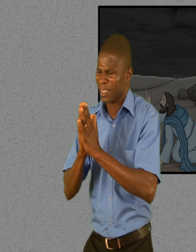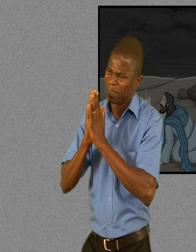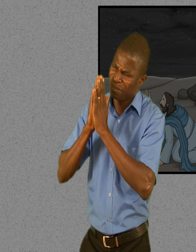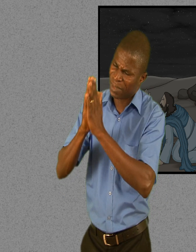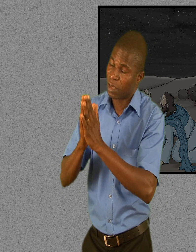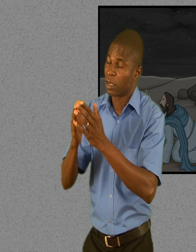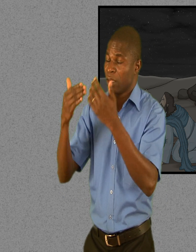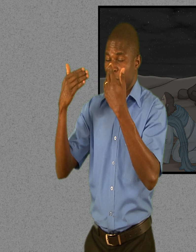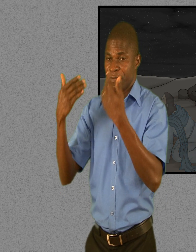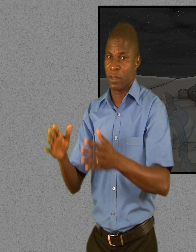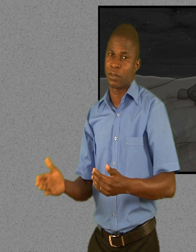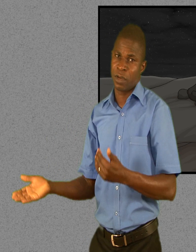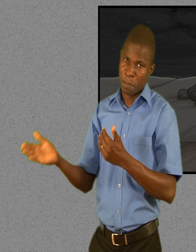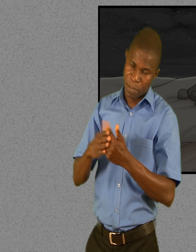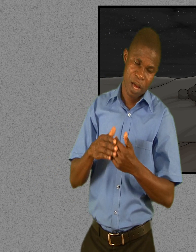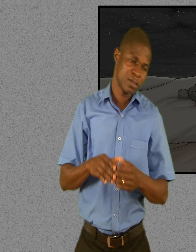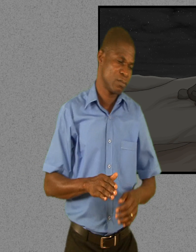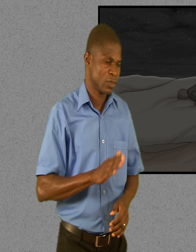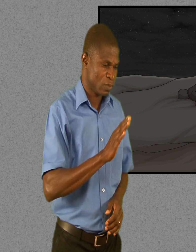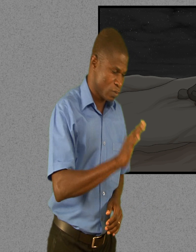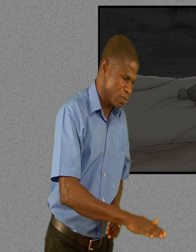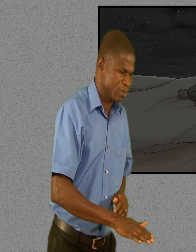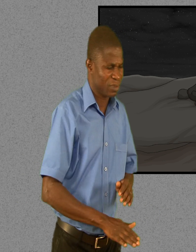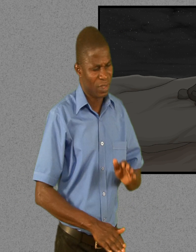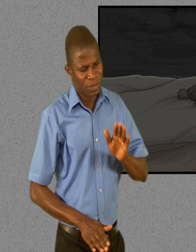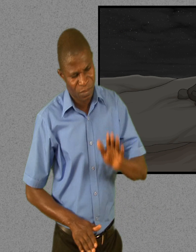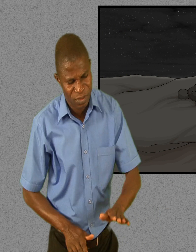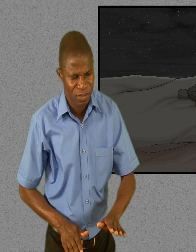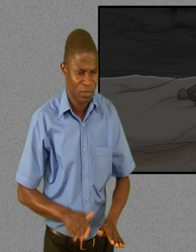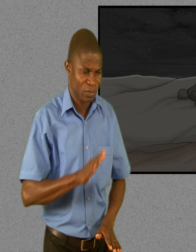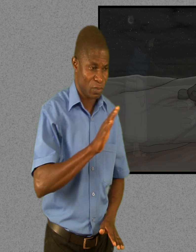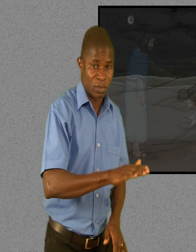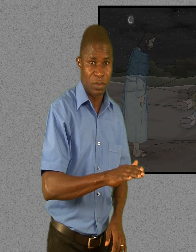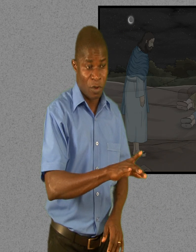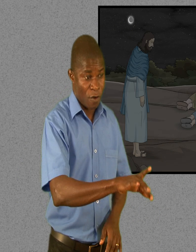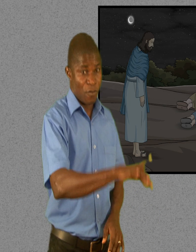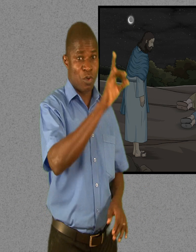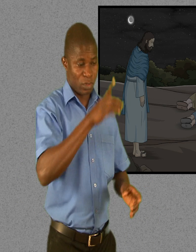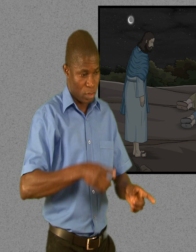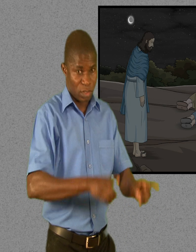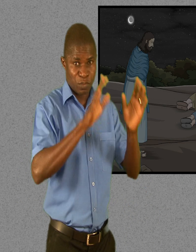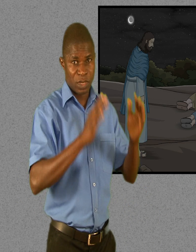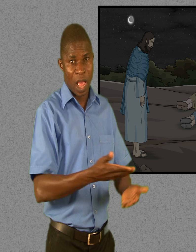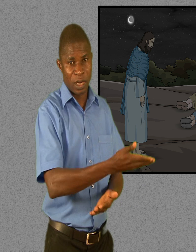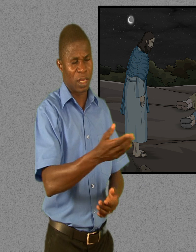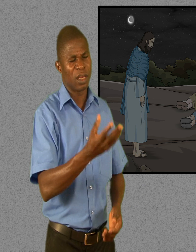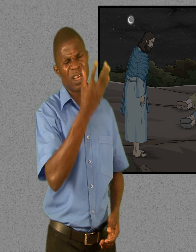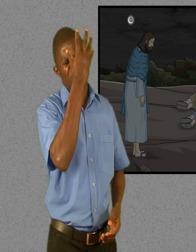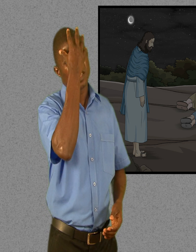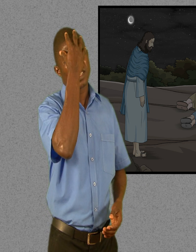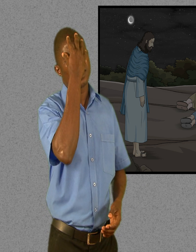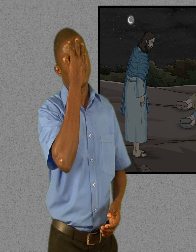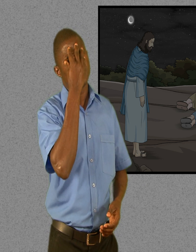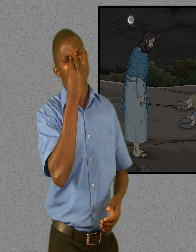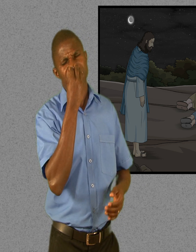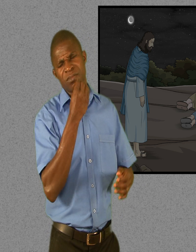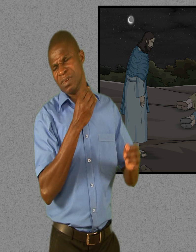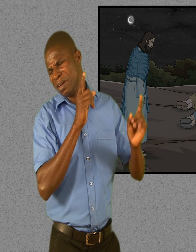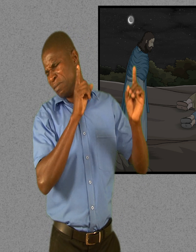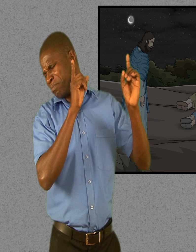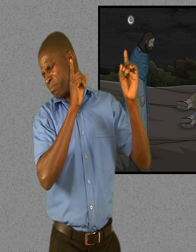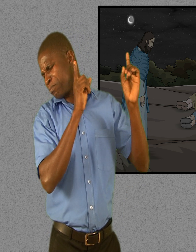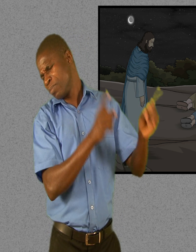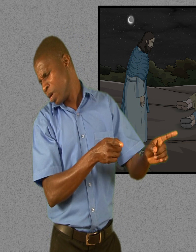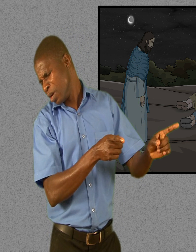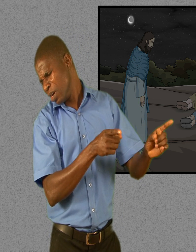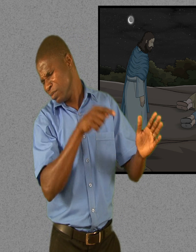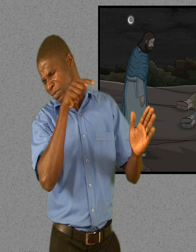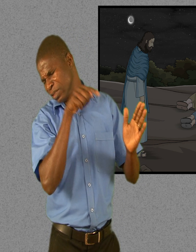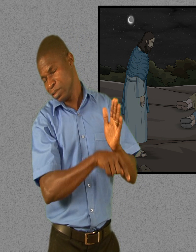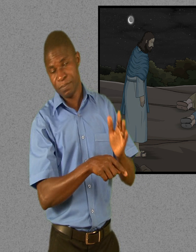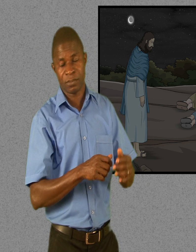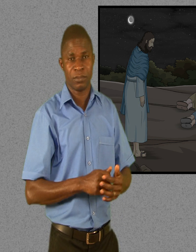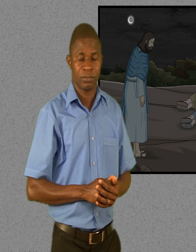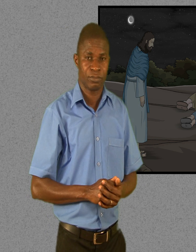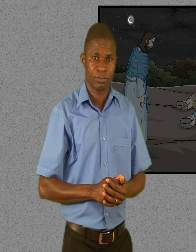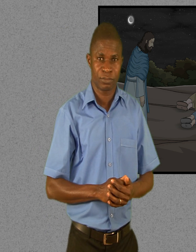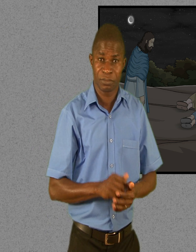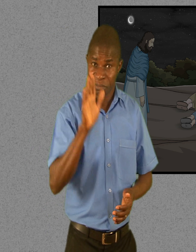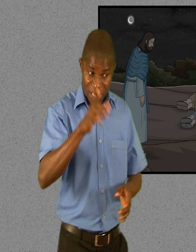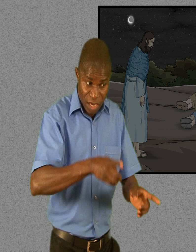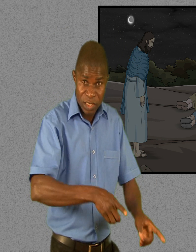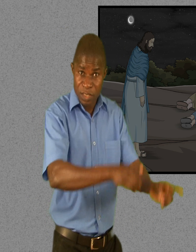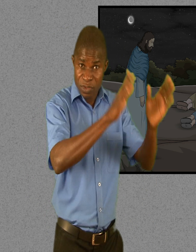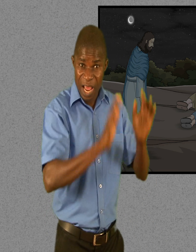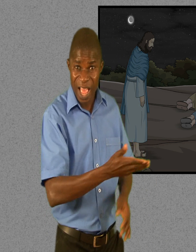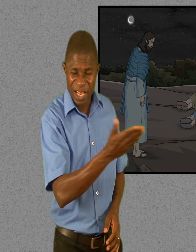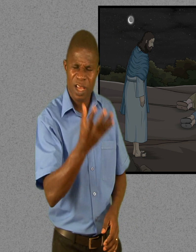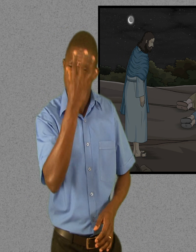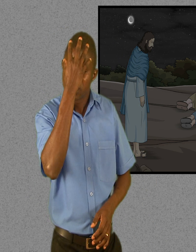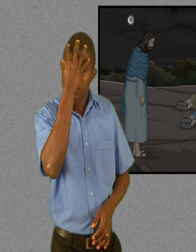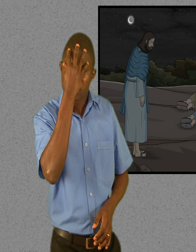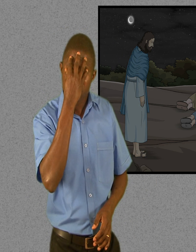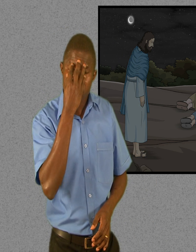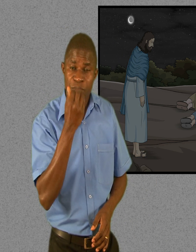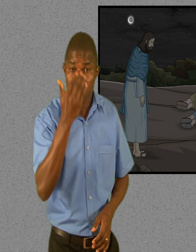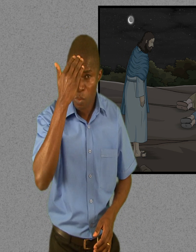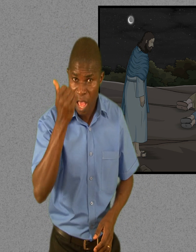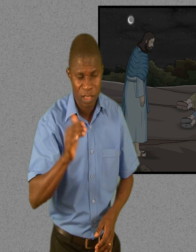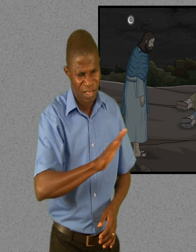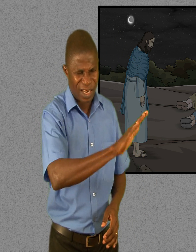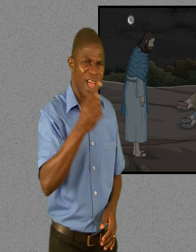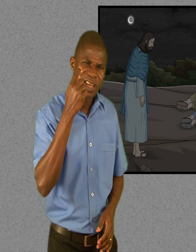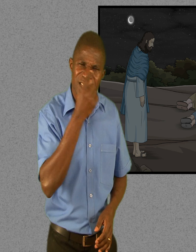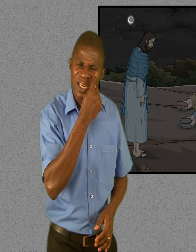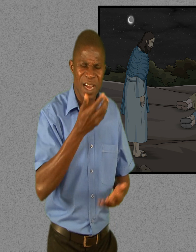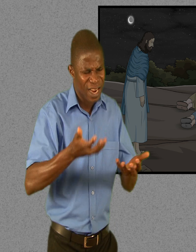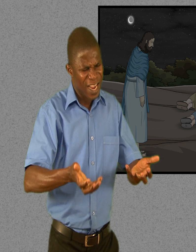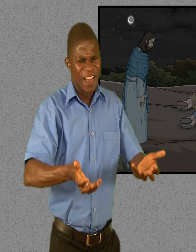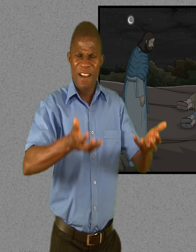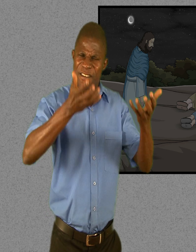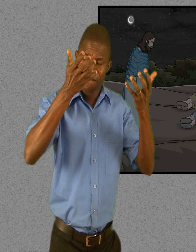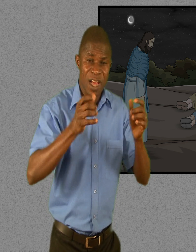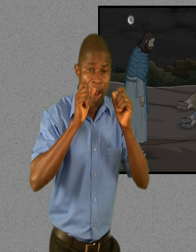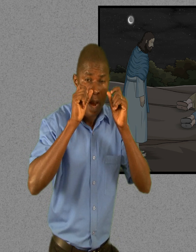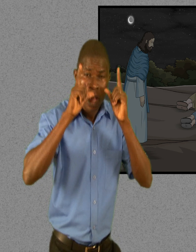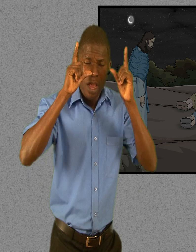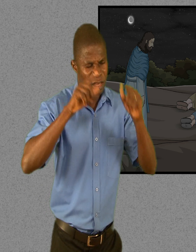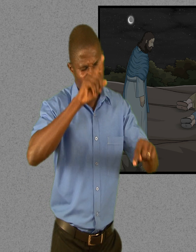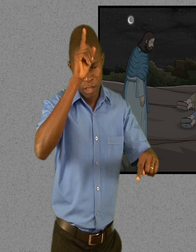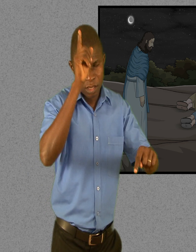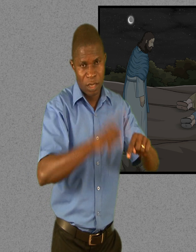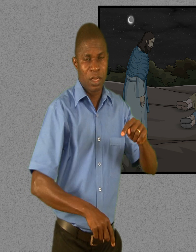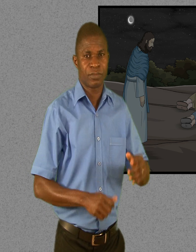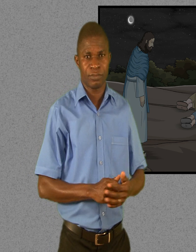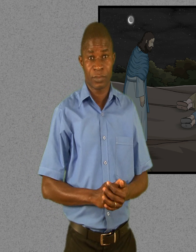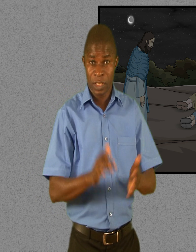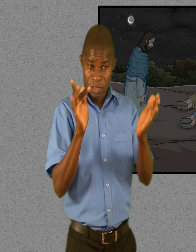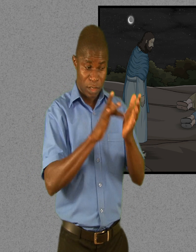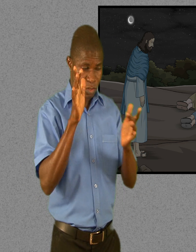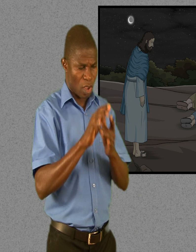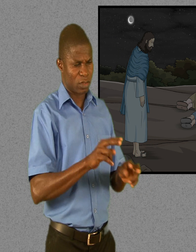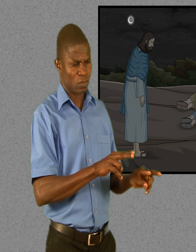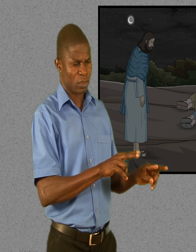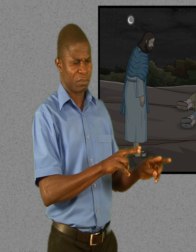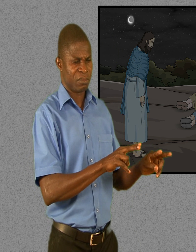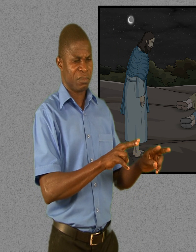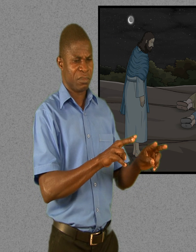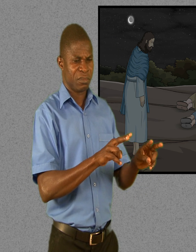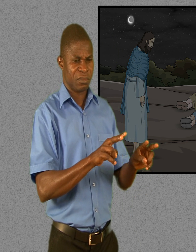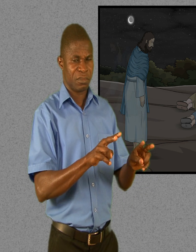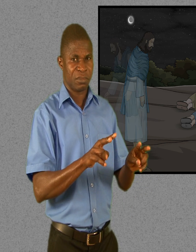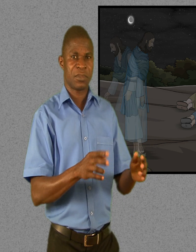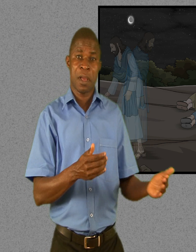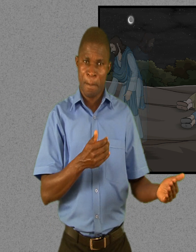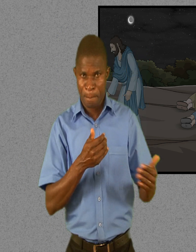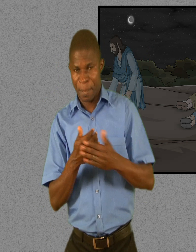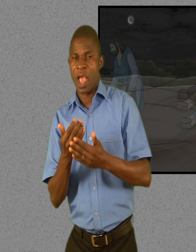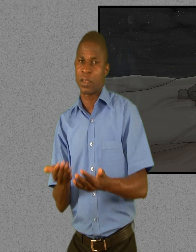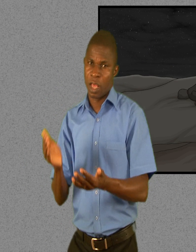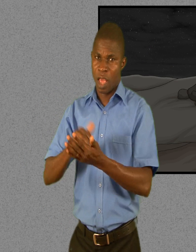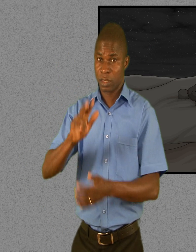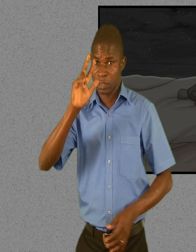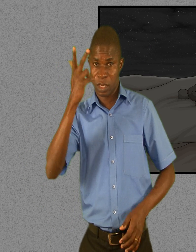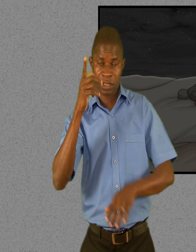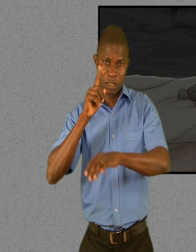And again Jesus returned and found them sleeping—for their eyes were heavy.